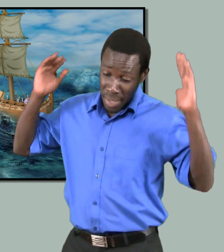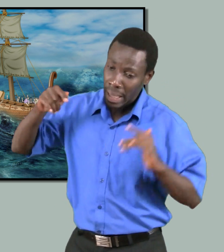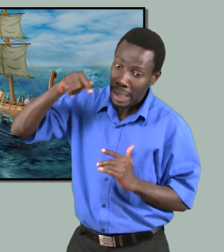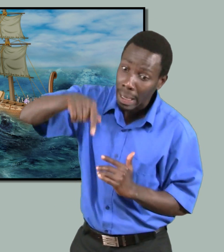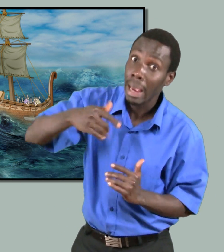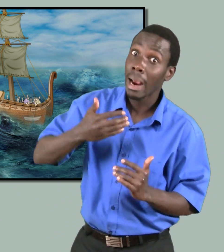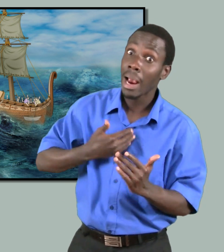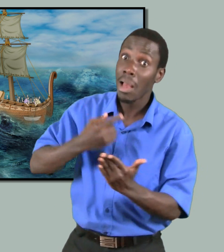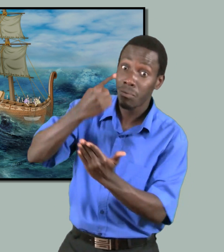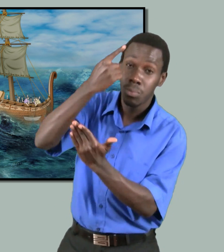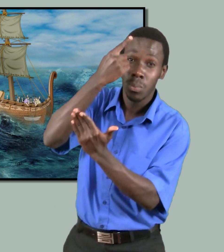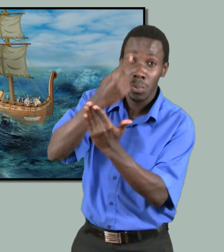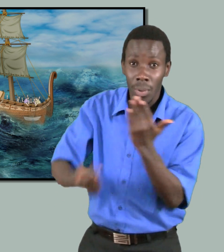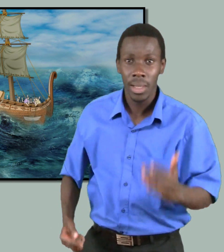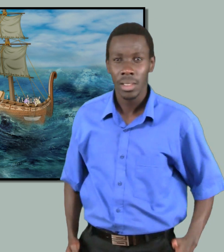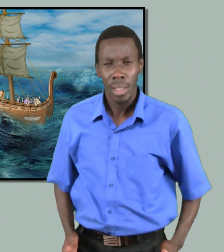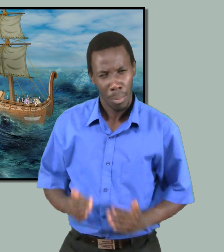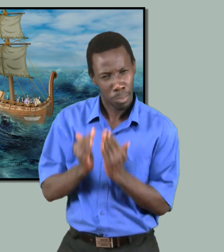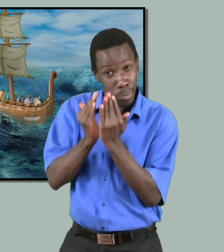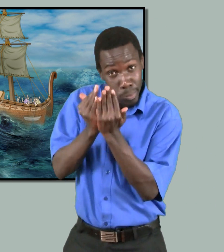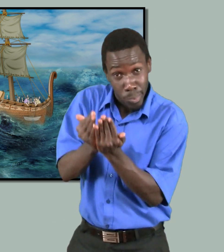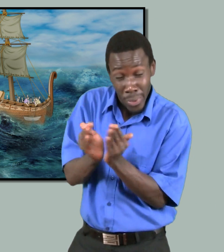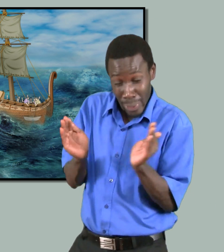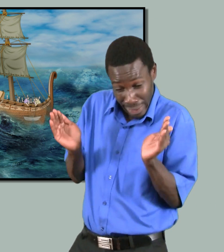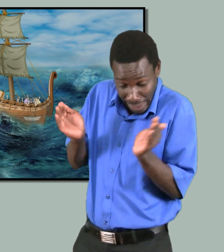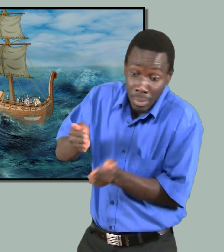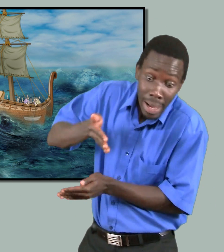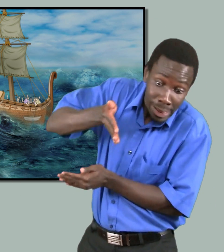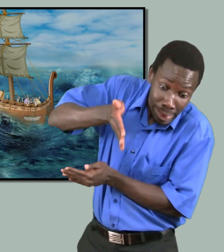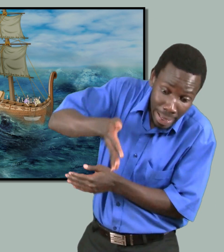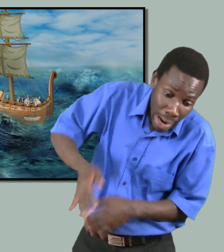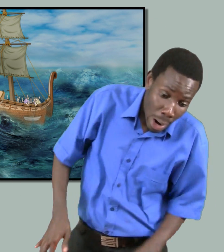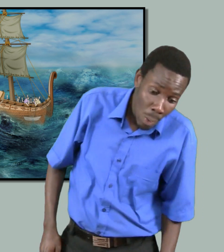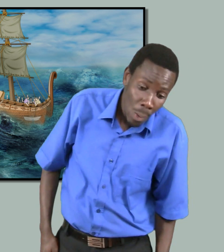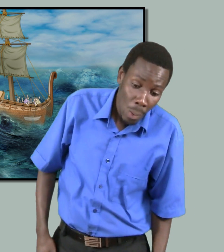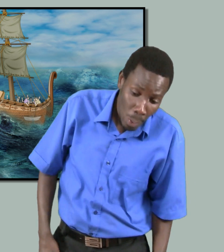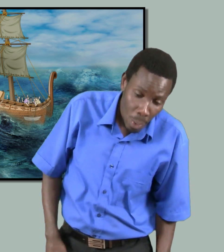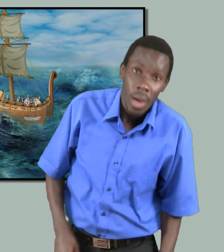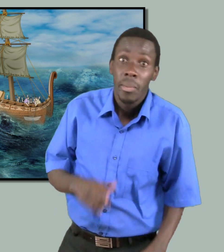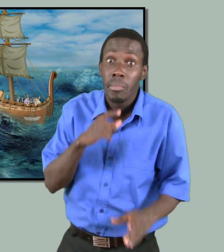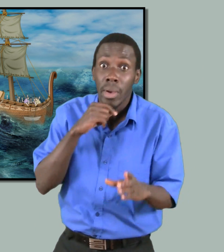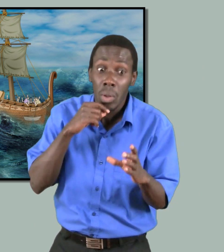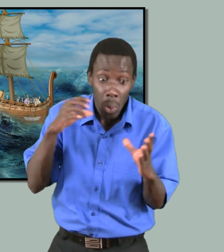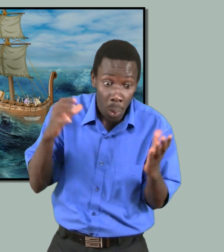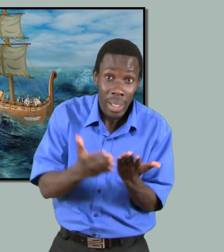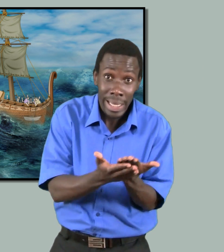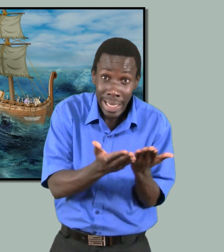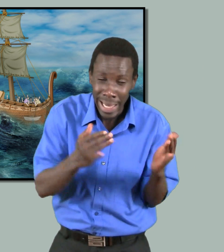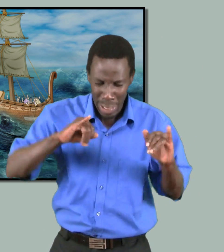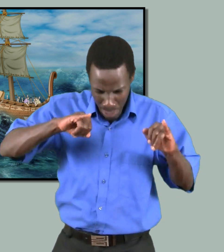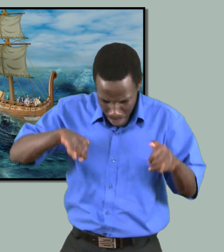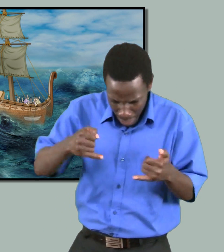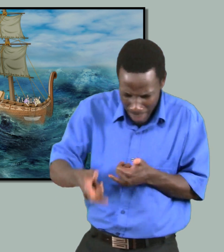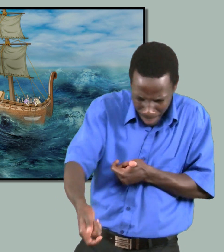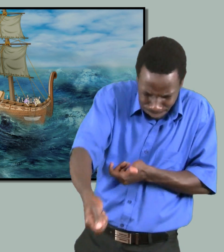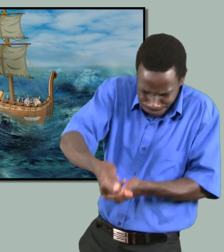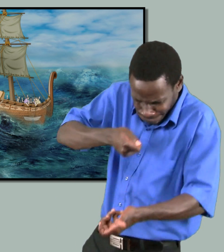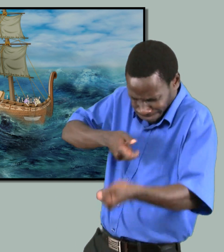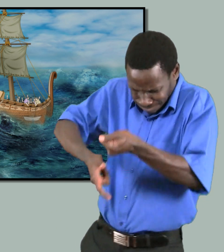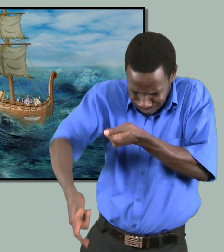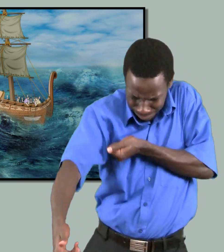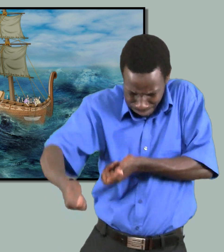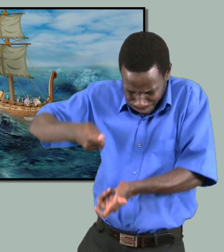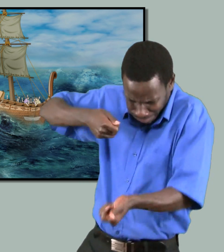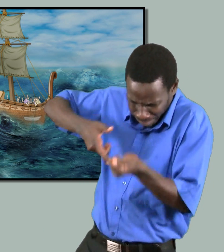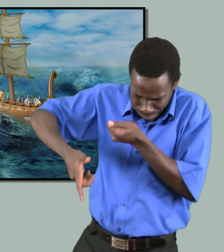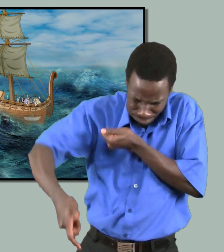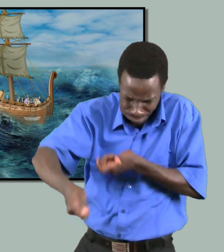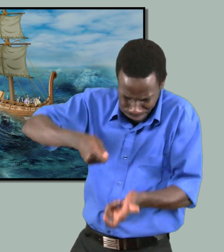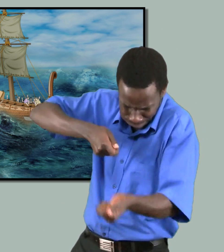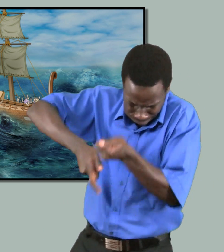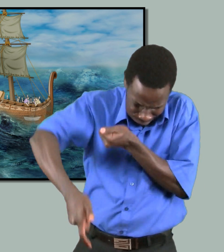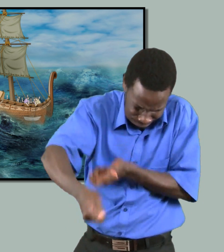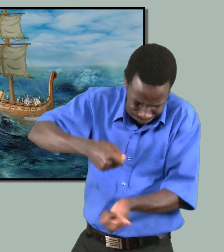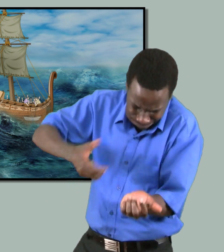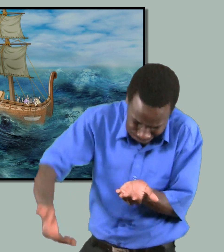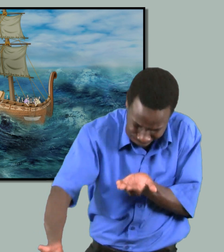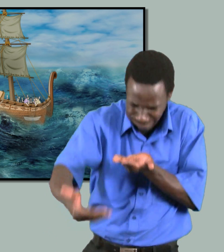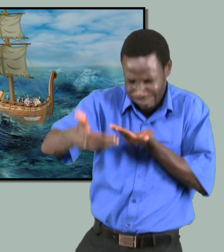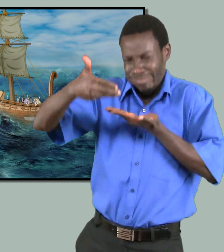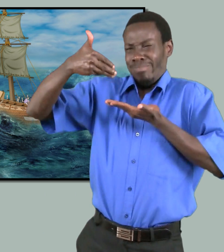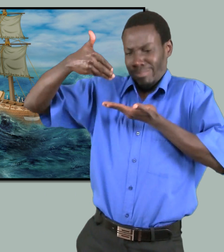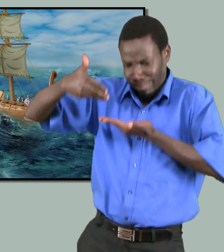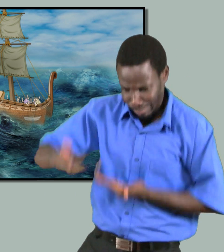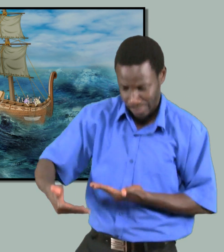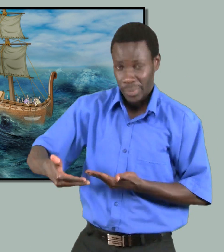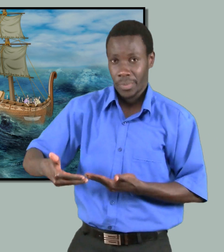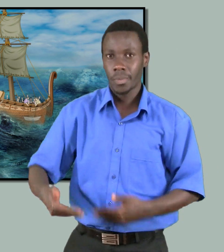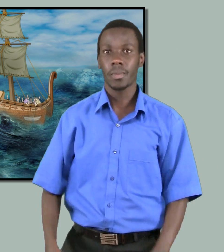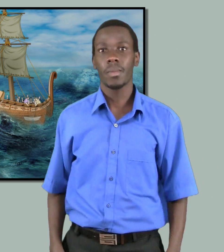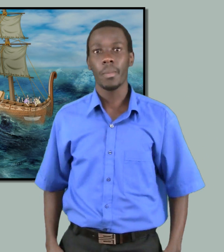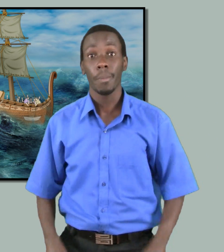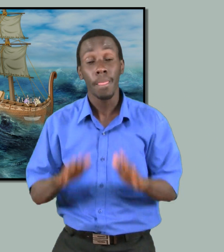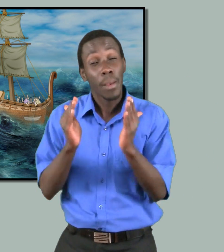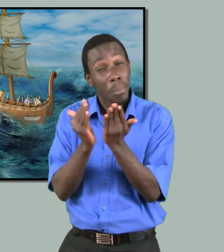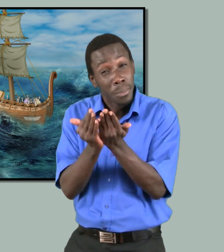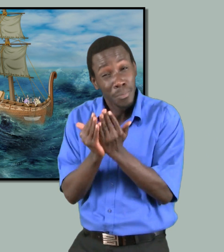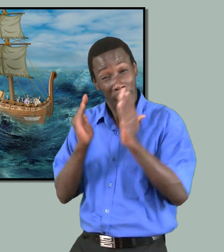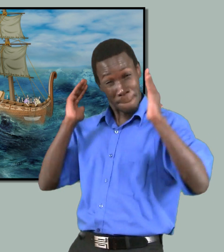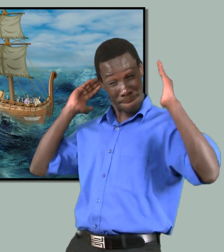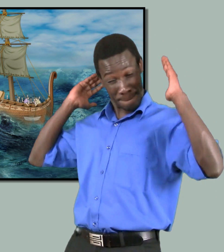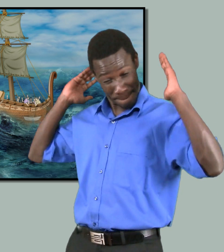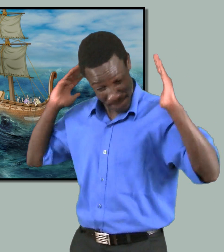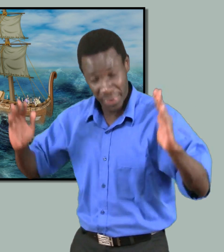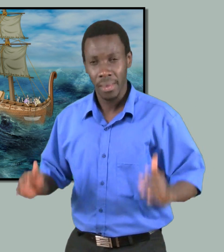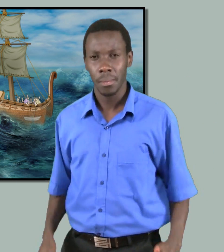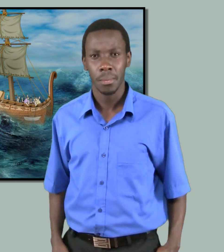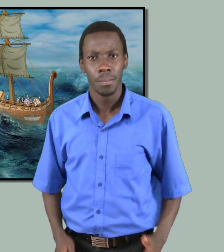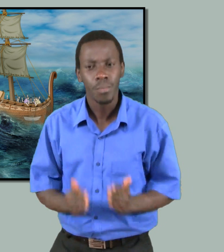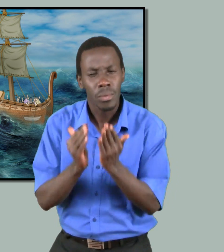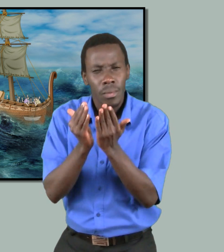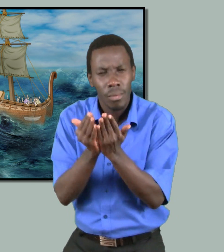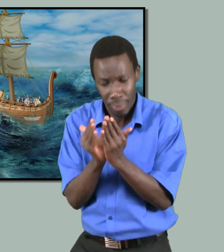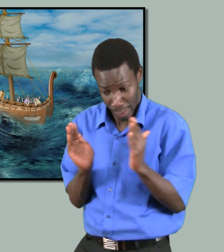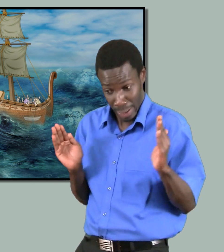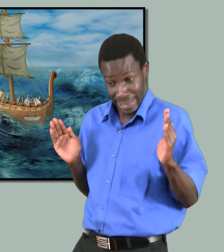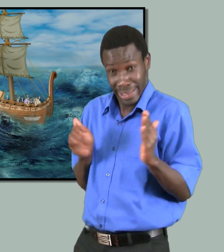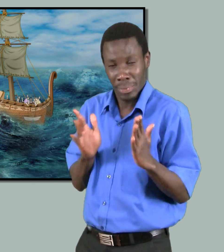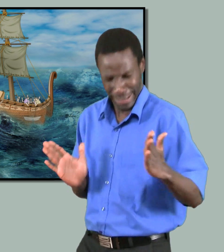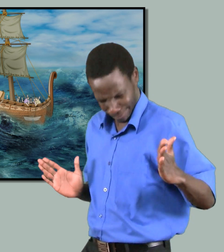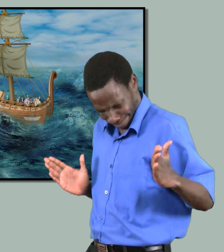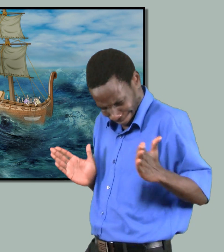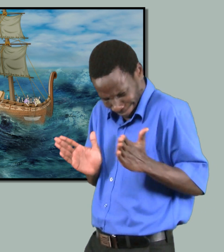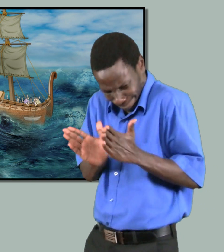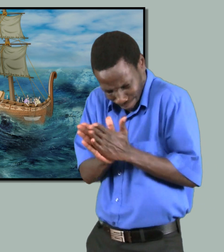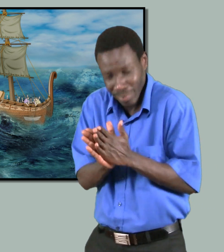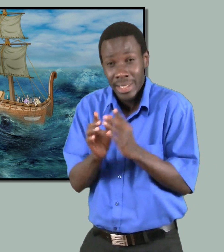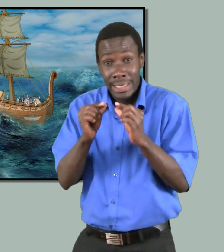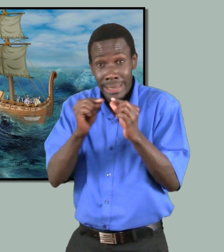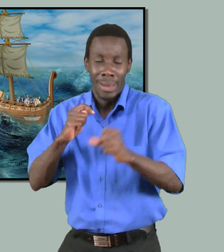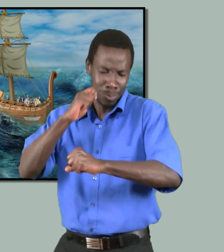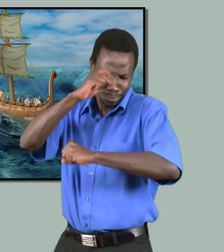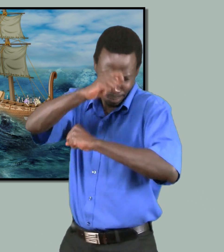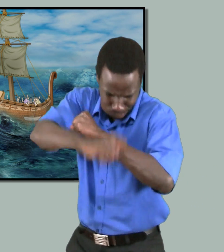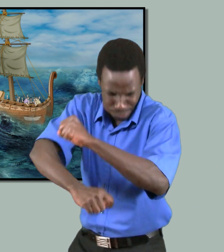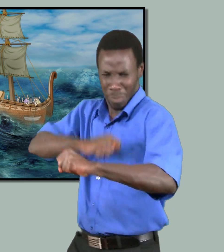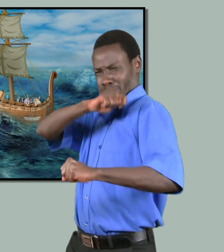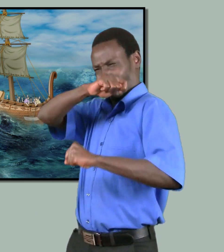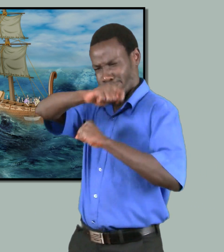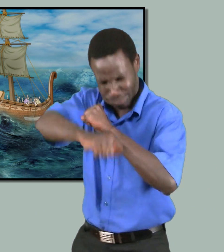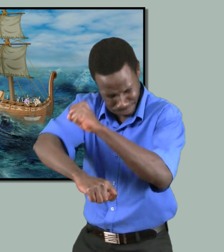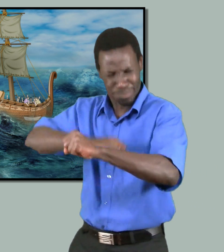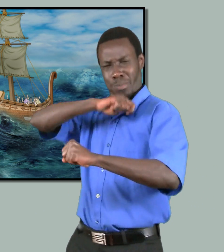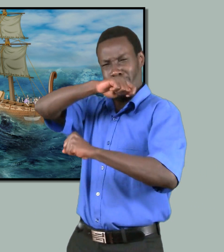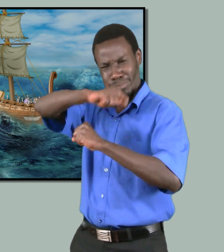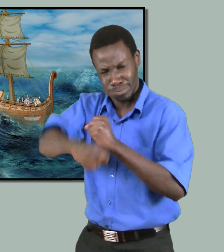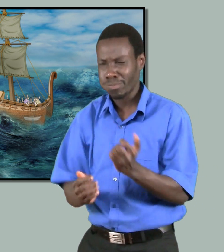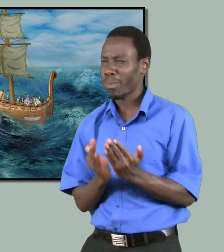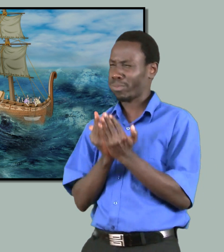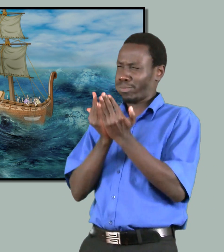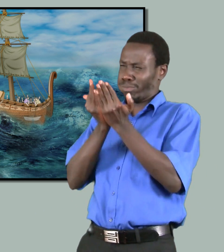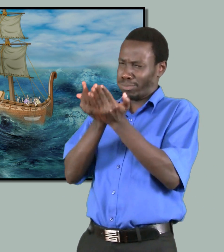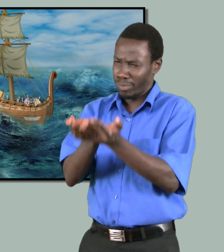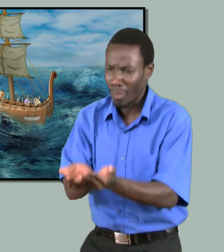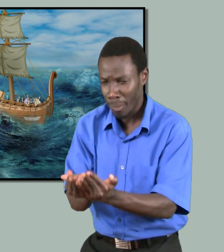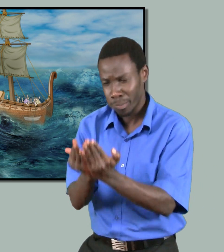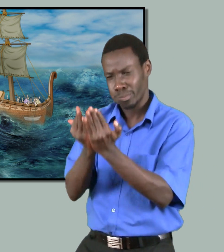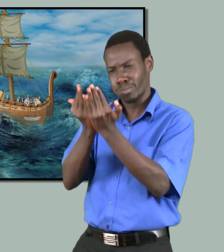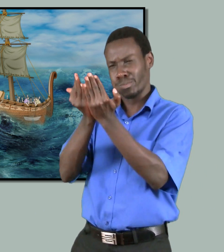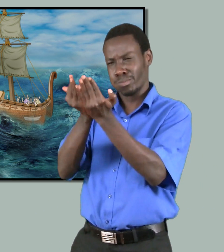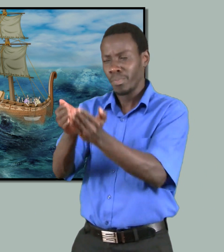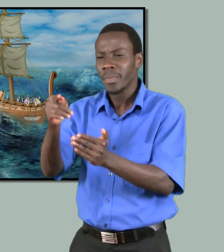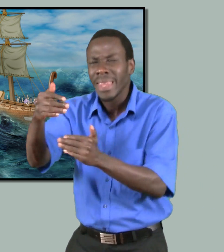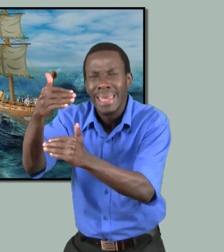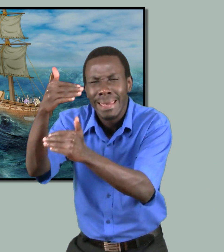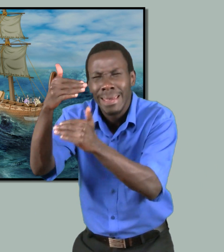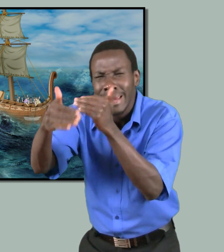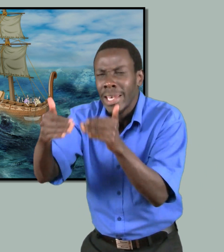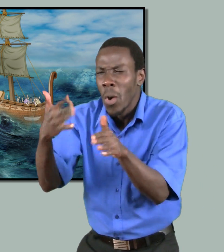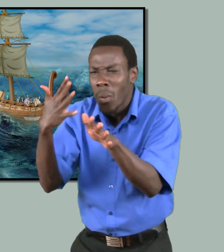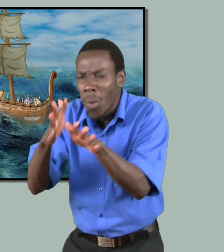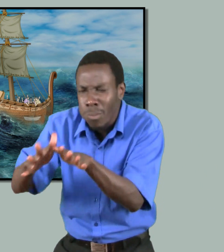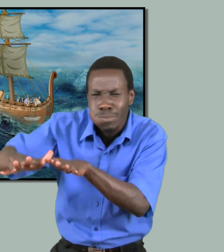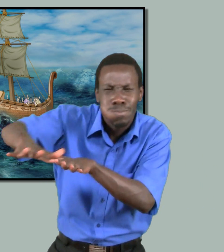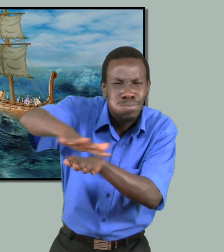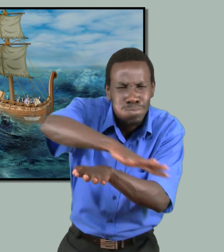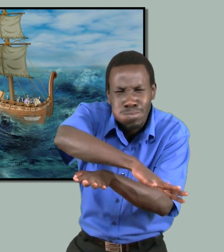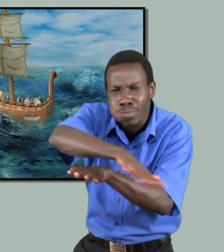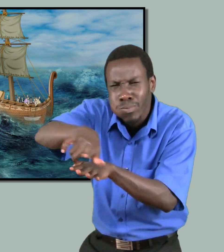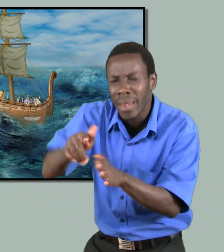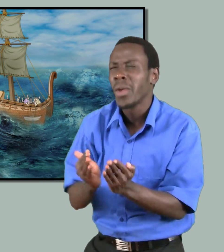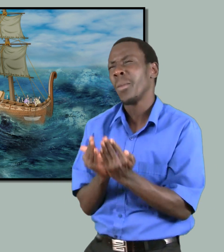Passing to the lee of a small island called Cauda, we barely managed to secure the lifeboat.